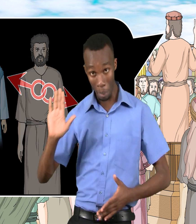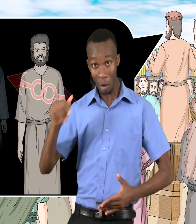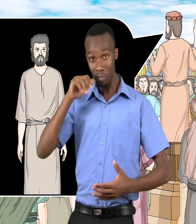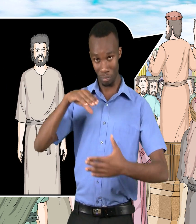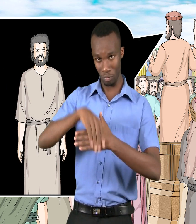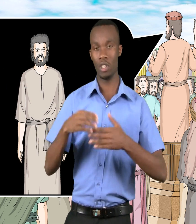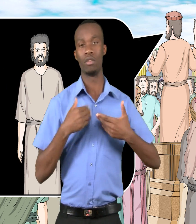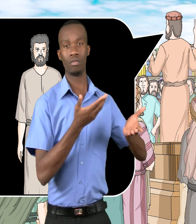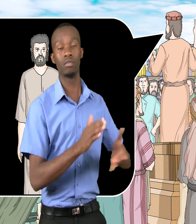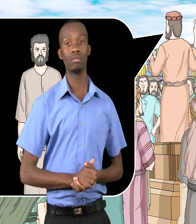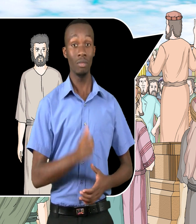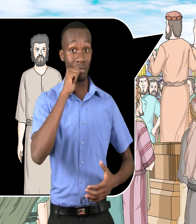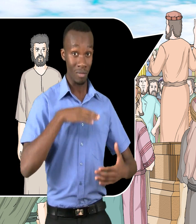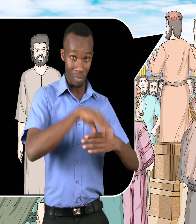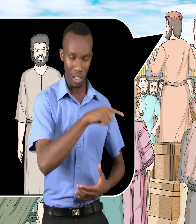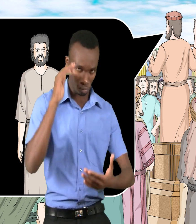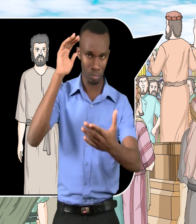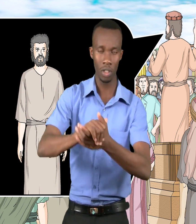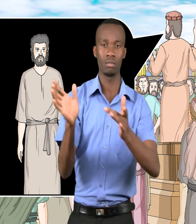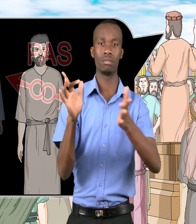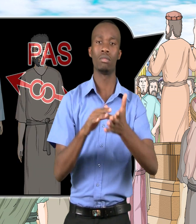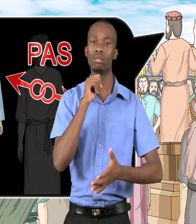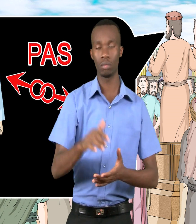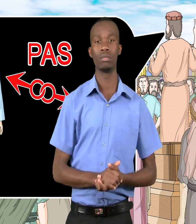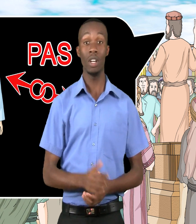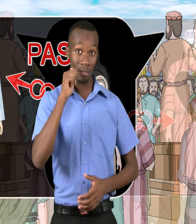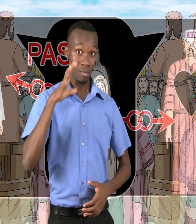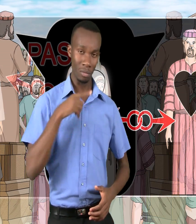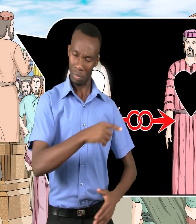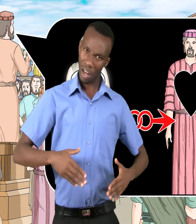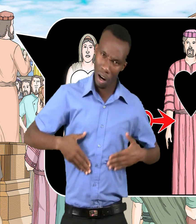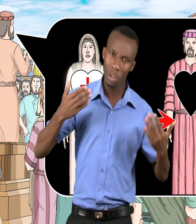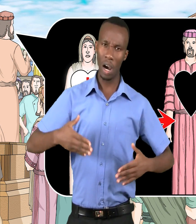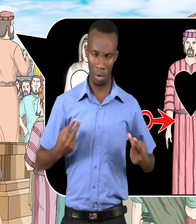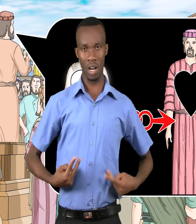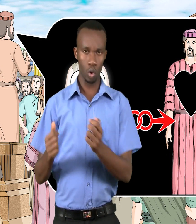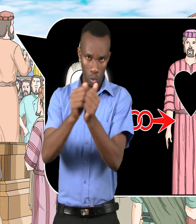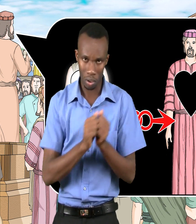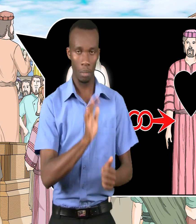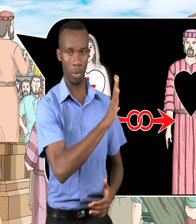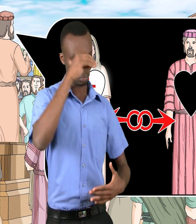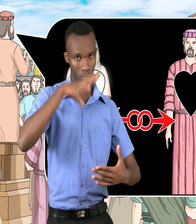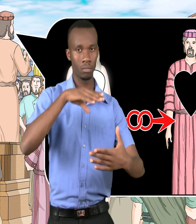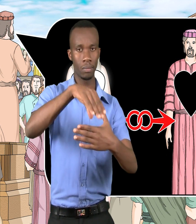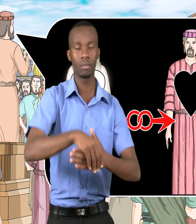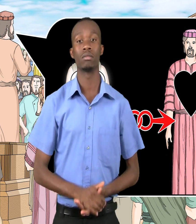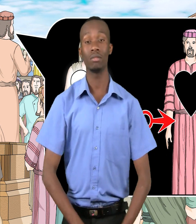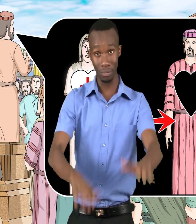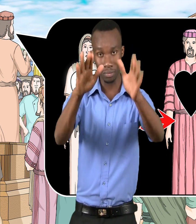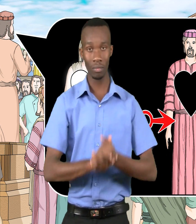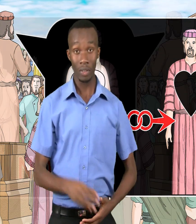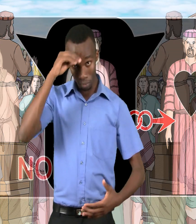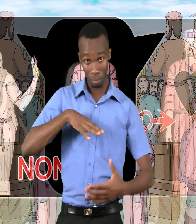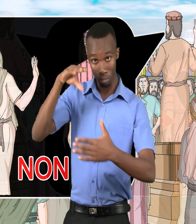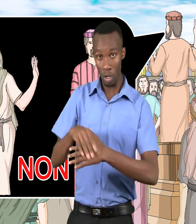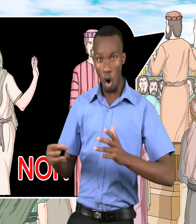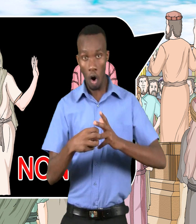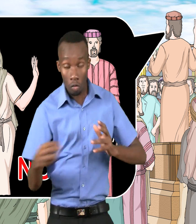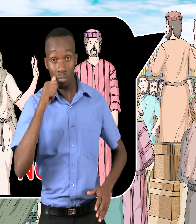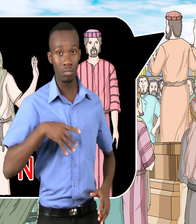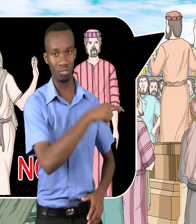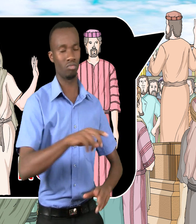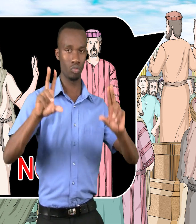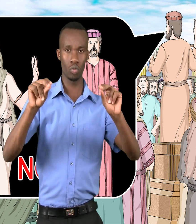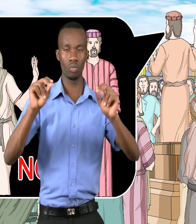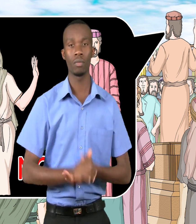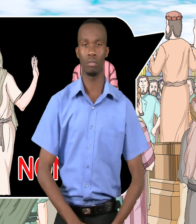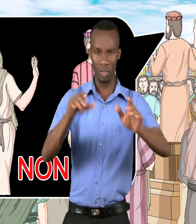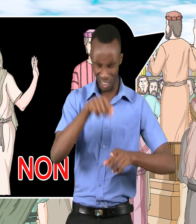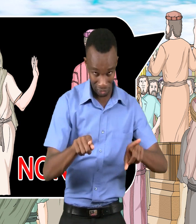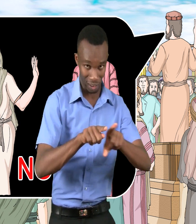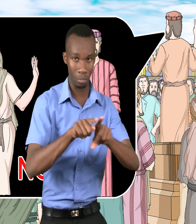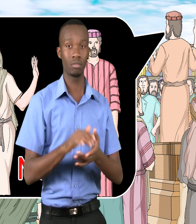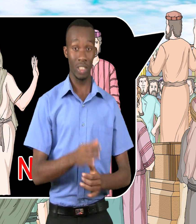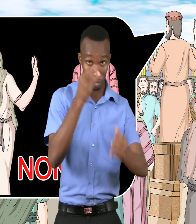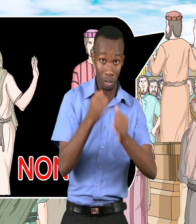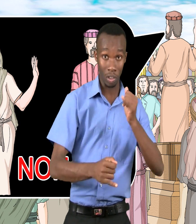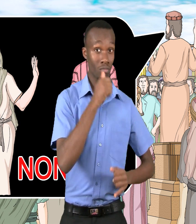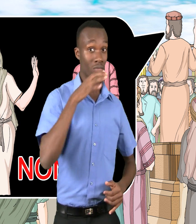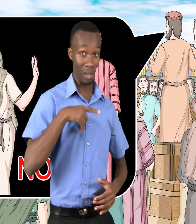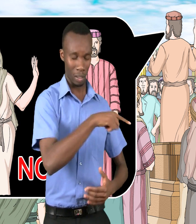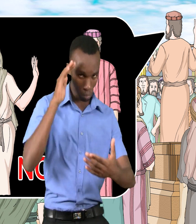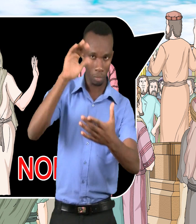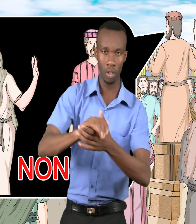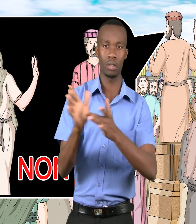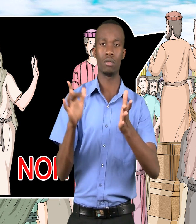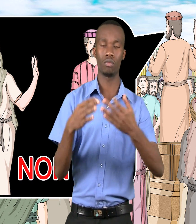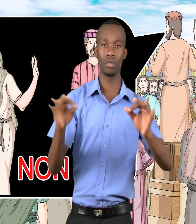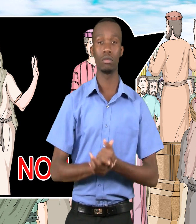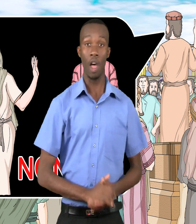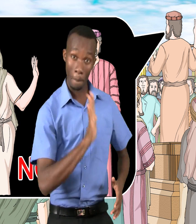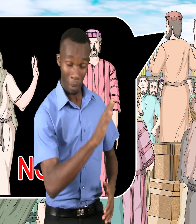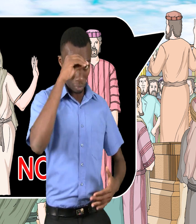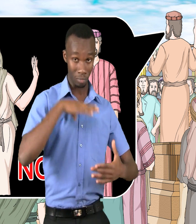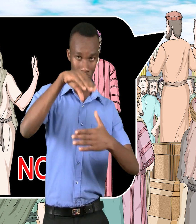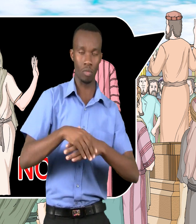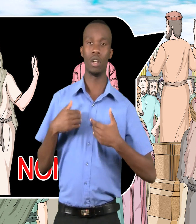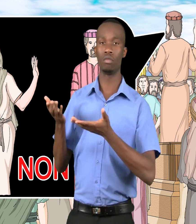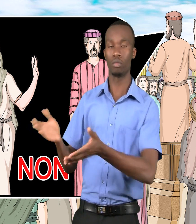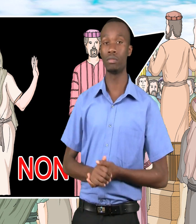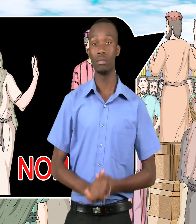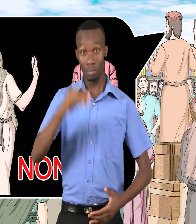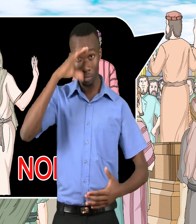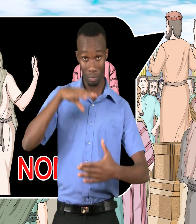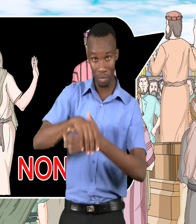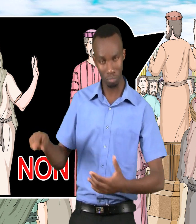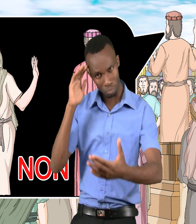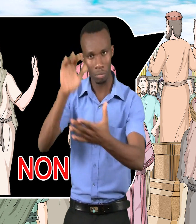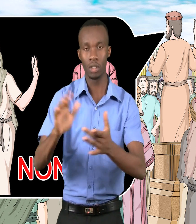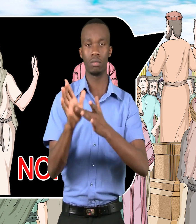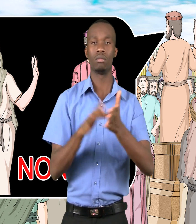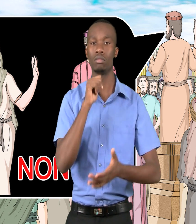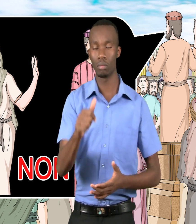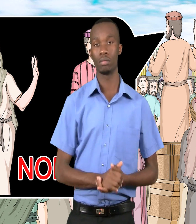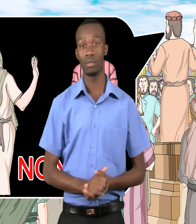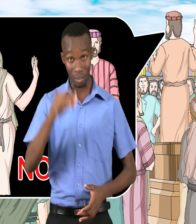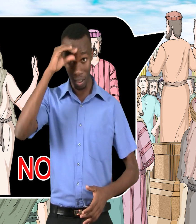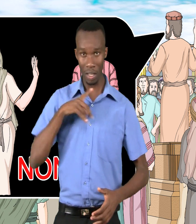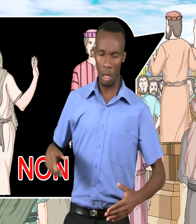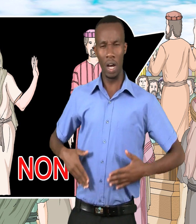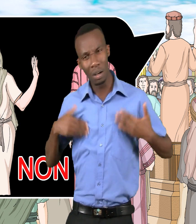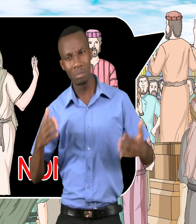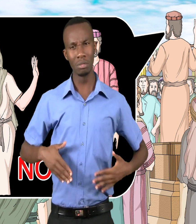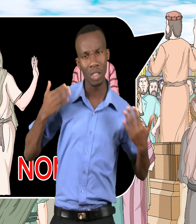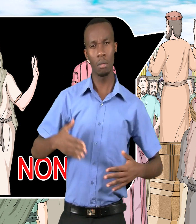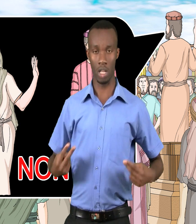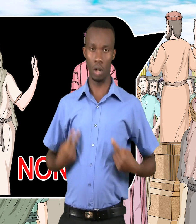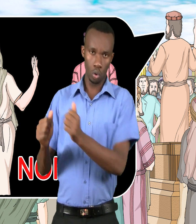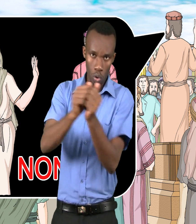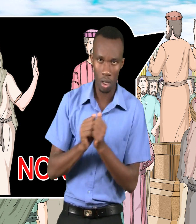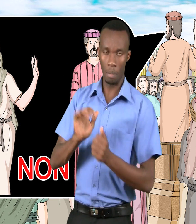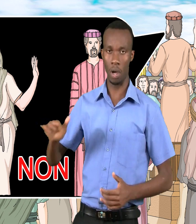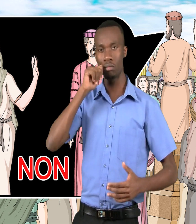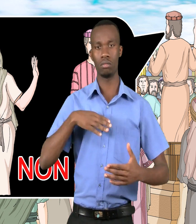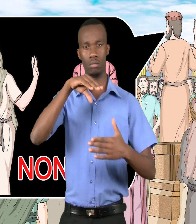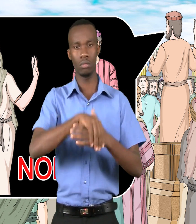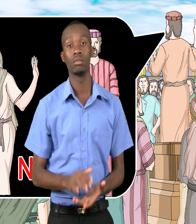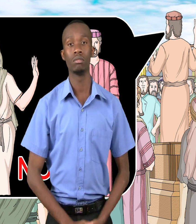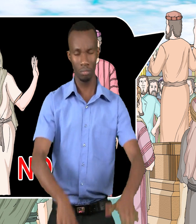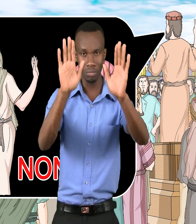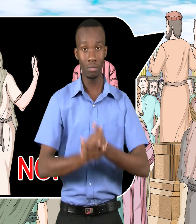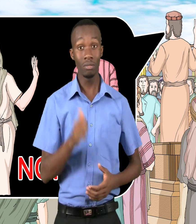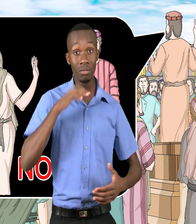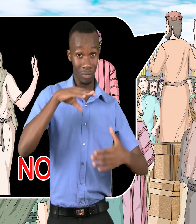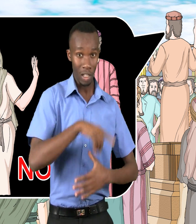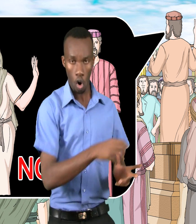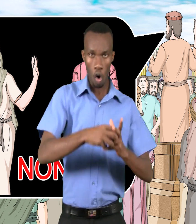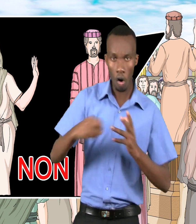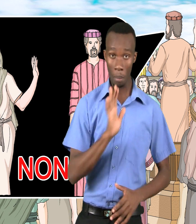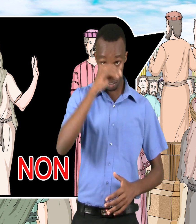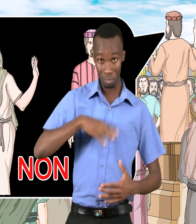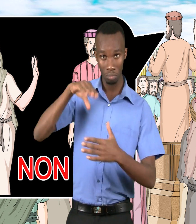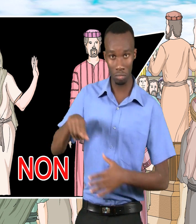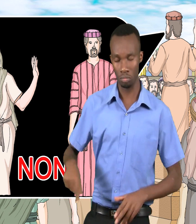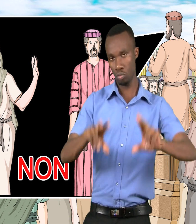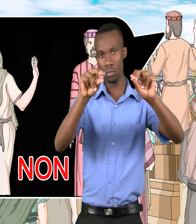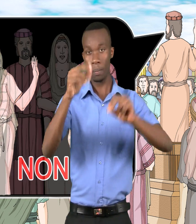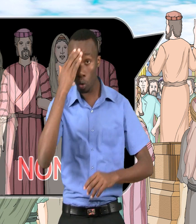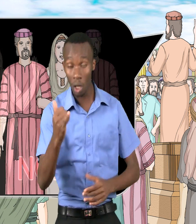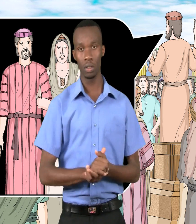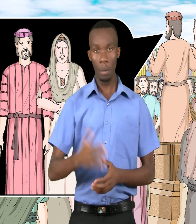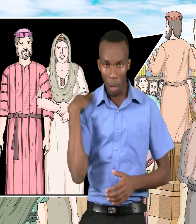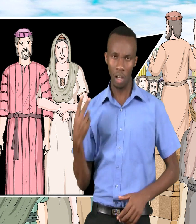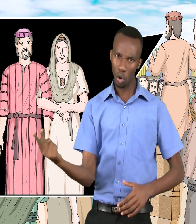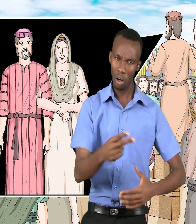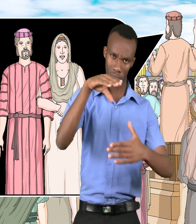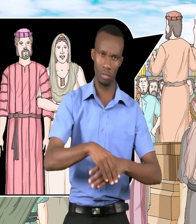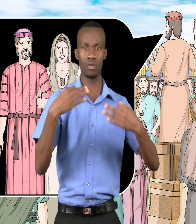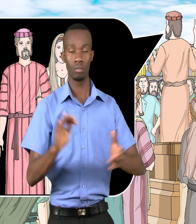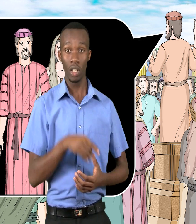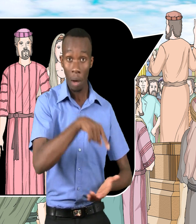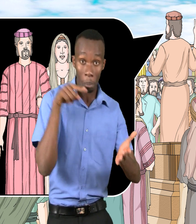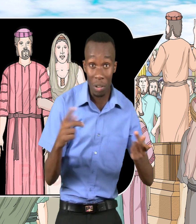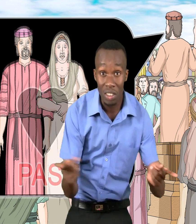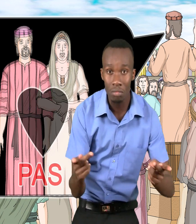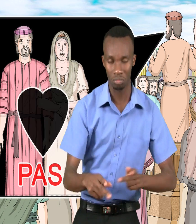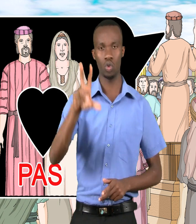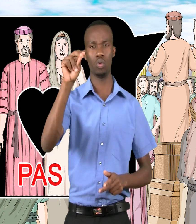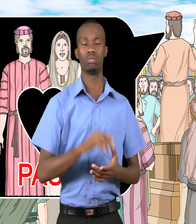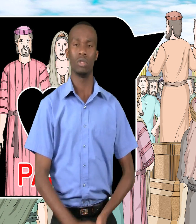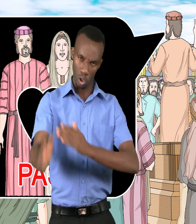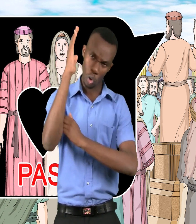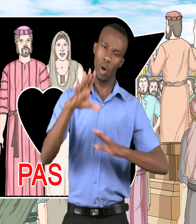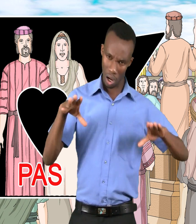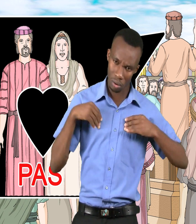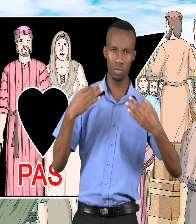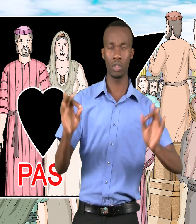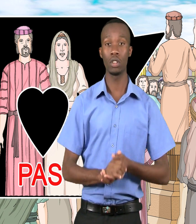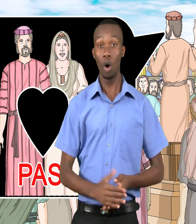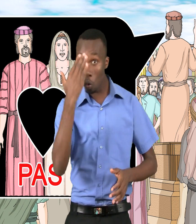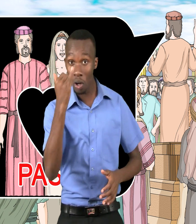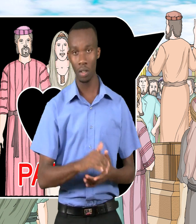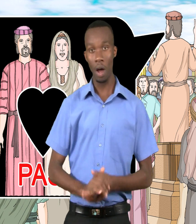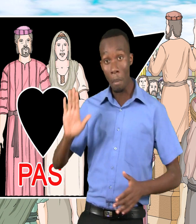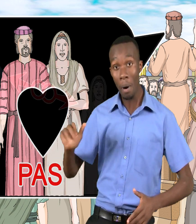To the rest I say this (I, not the Lord): If a brother has an unbelieving wife and she is willing to live with him, he must not divorce her.